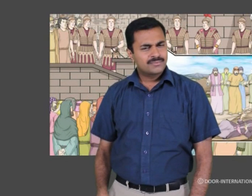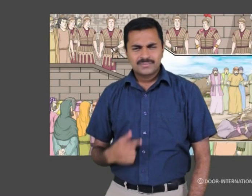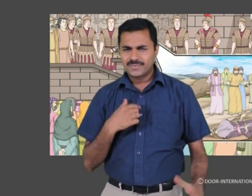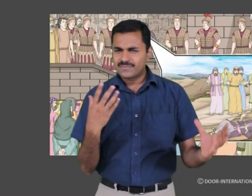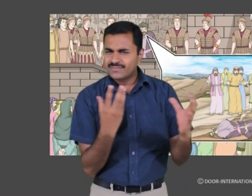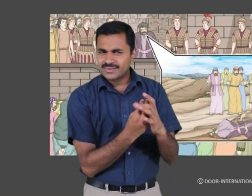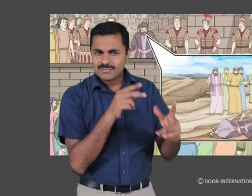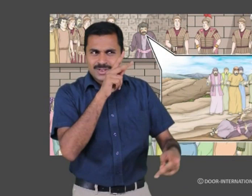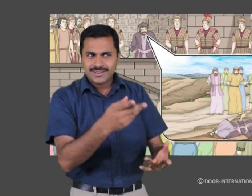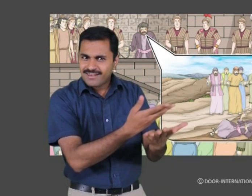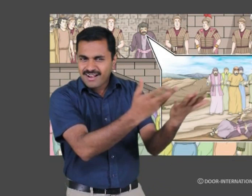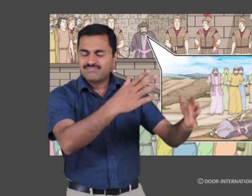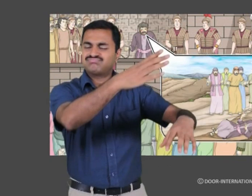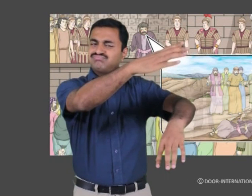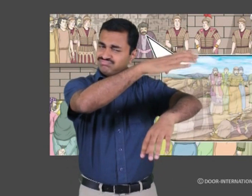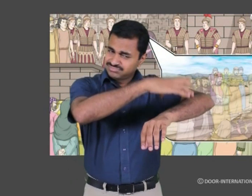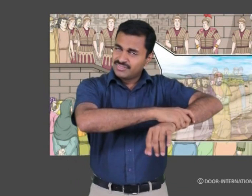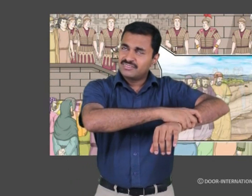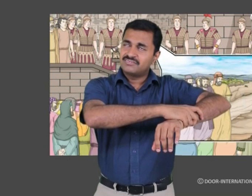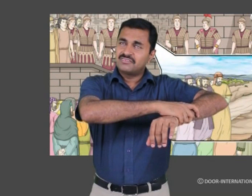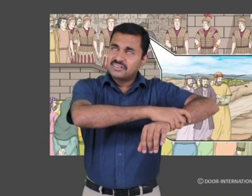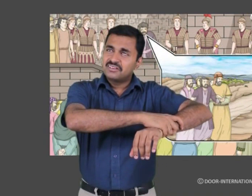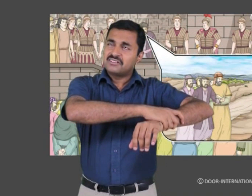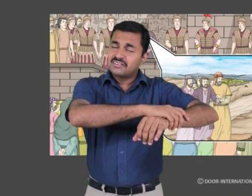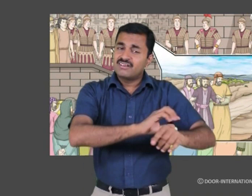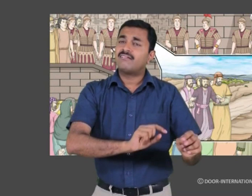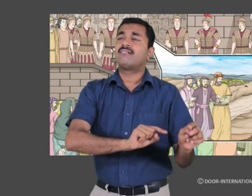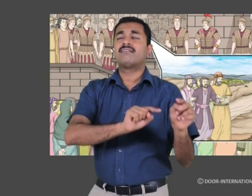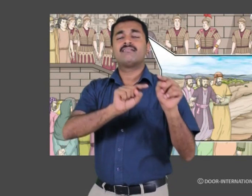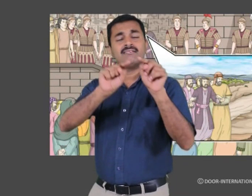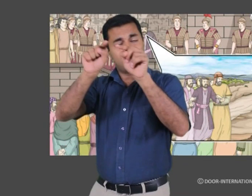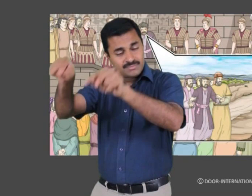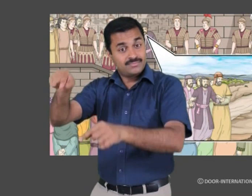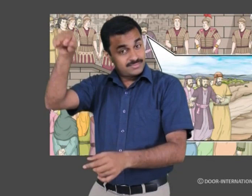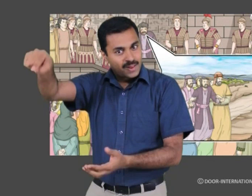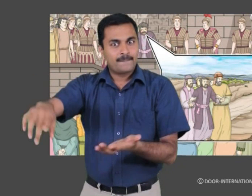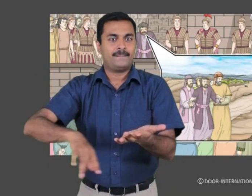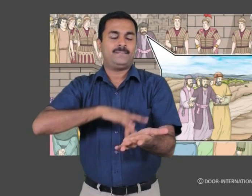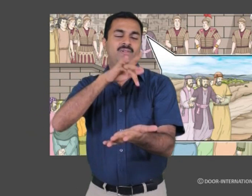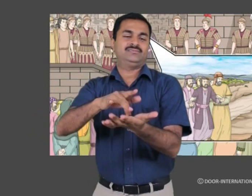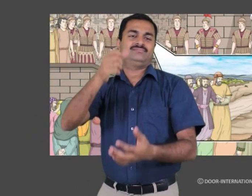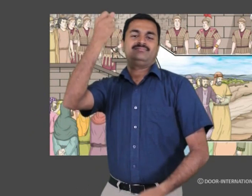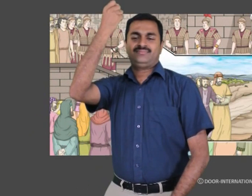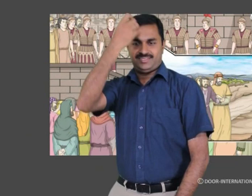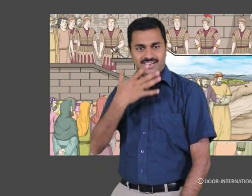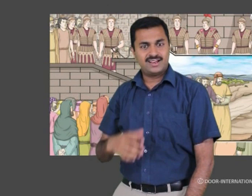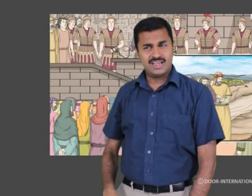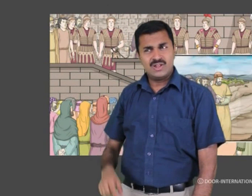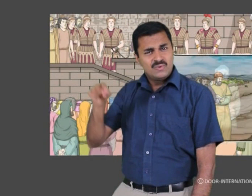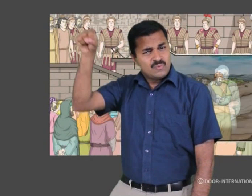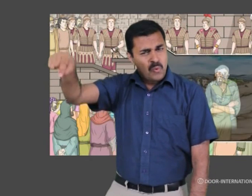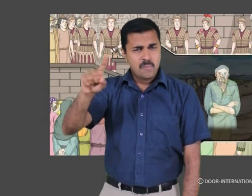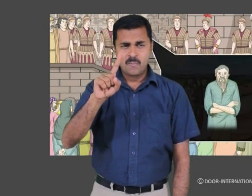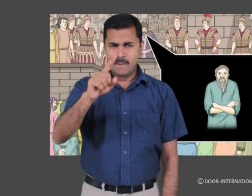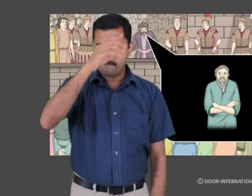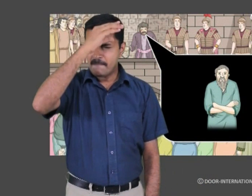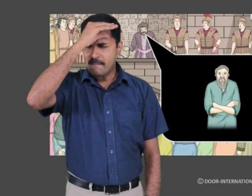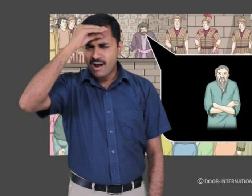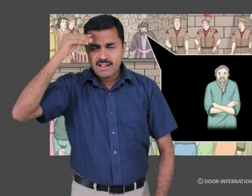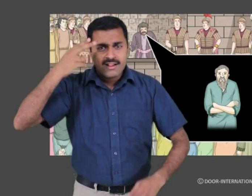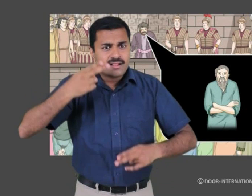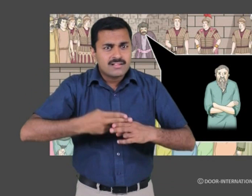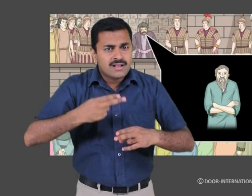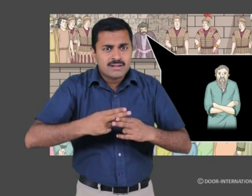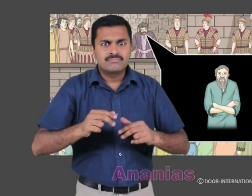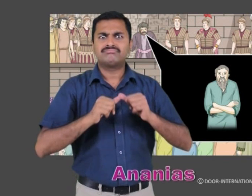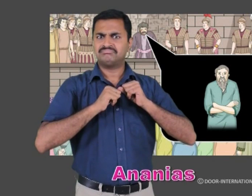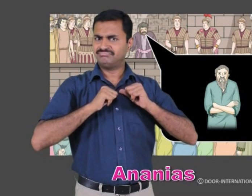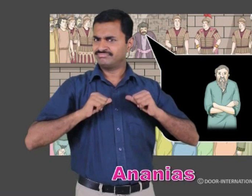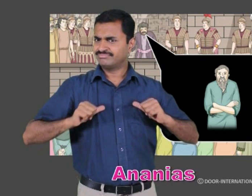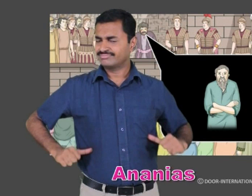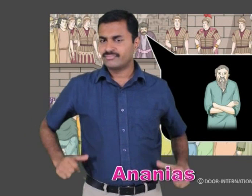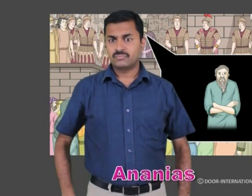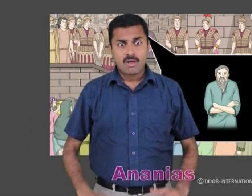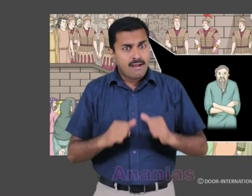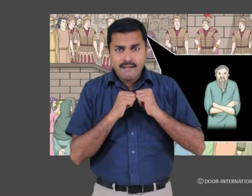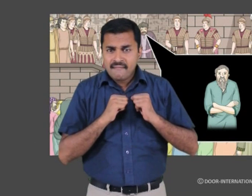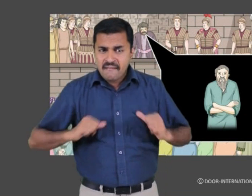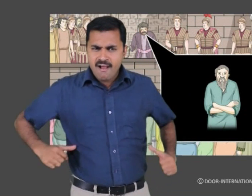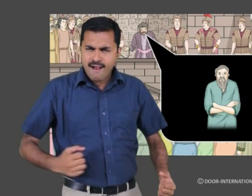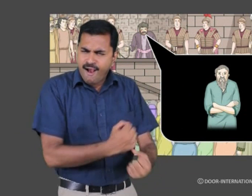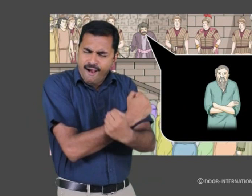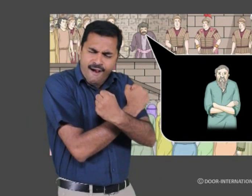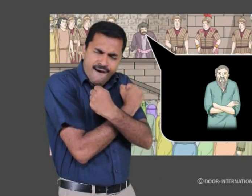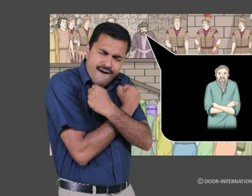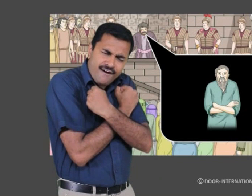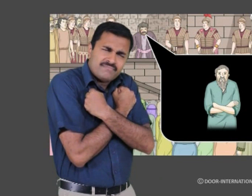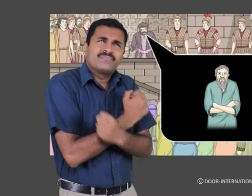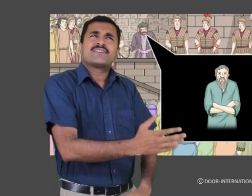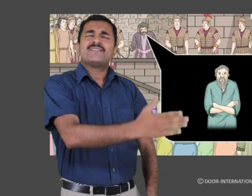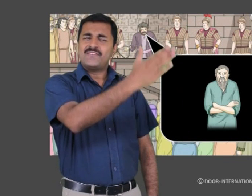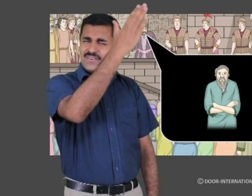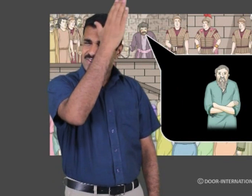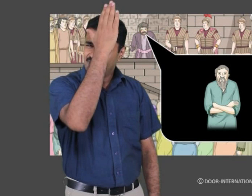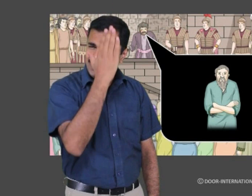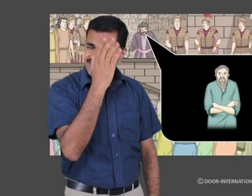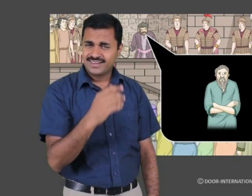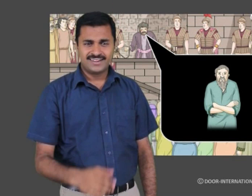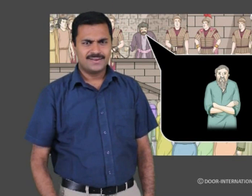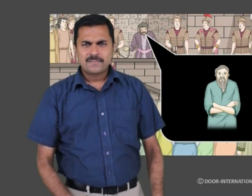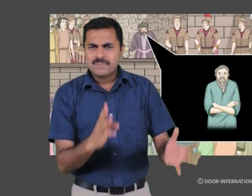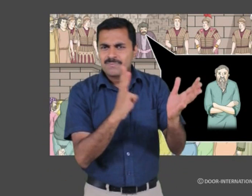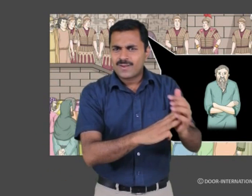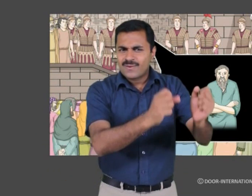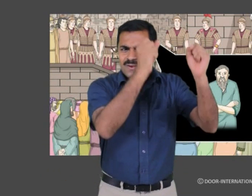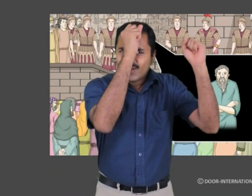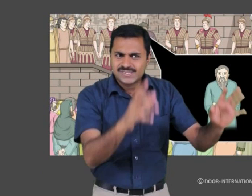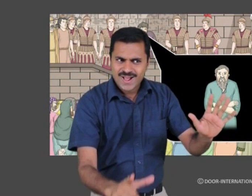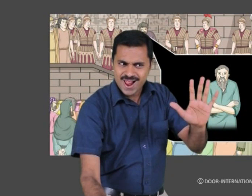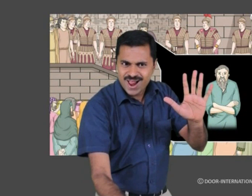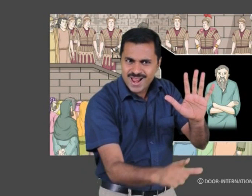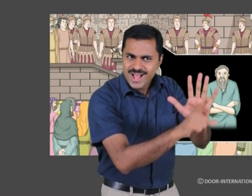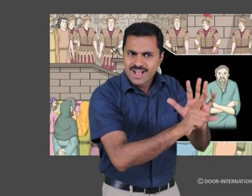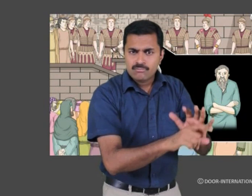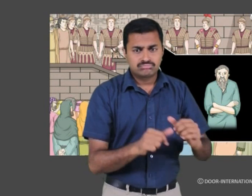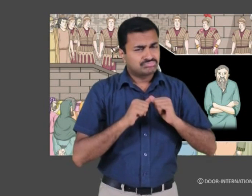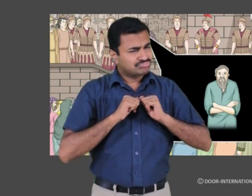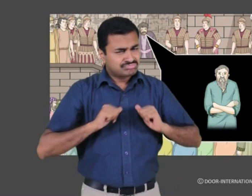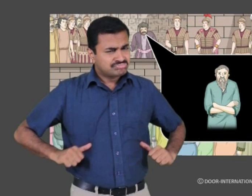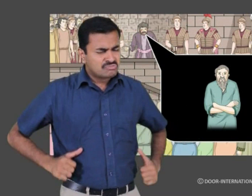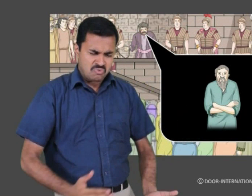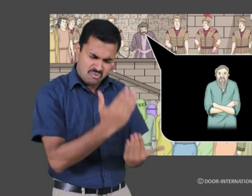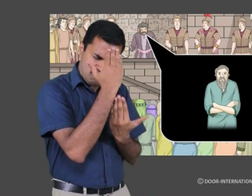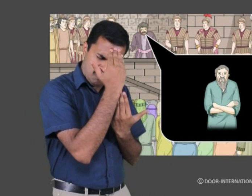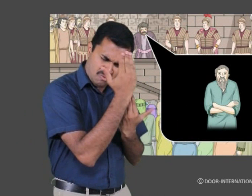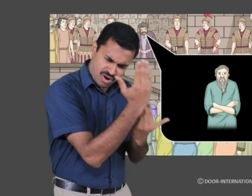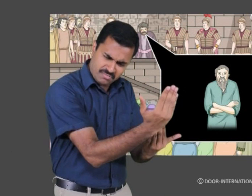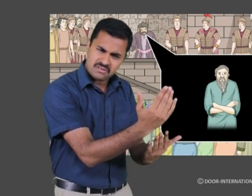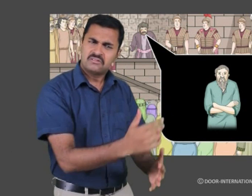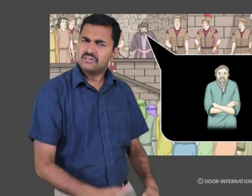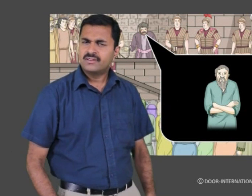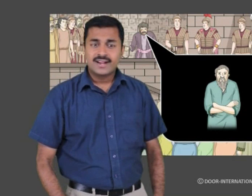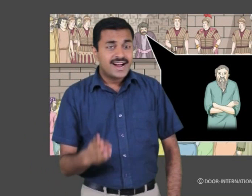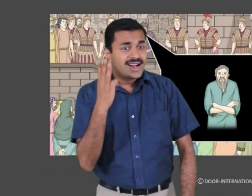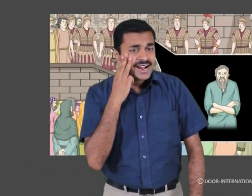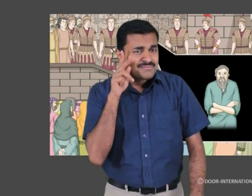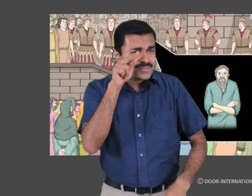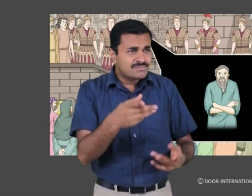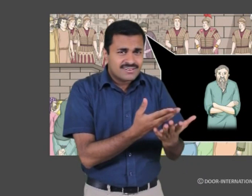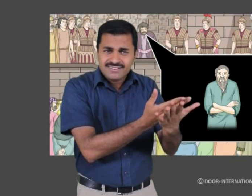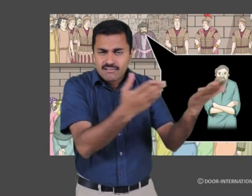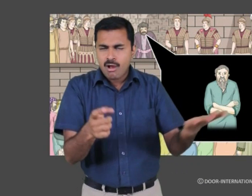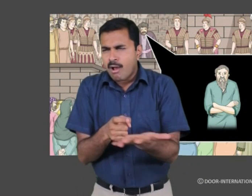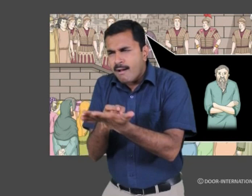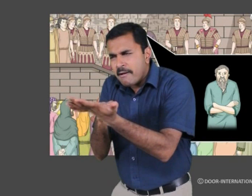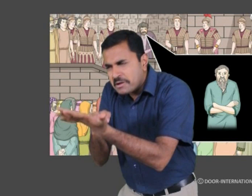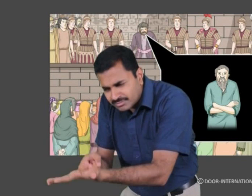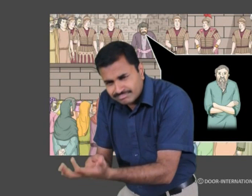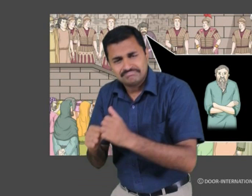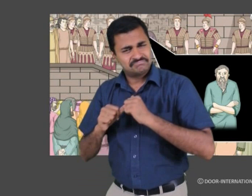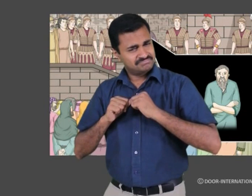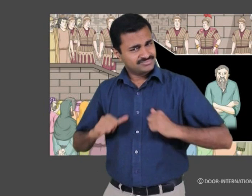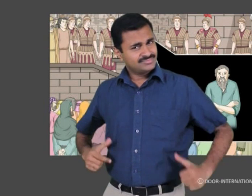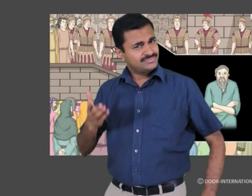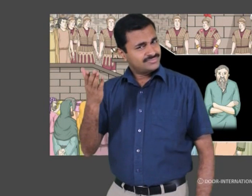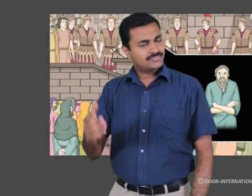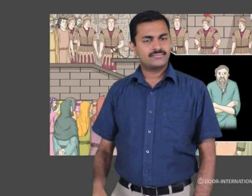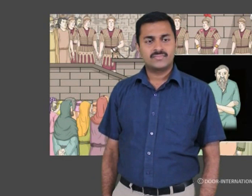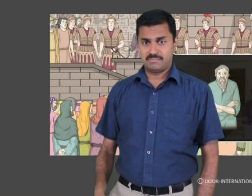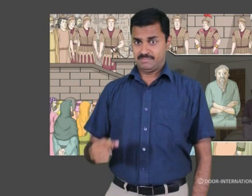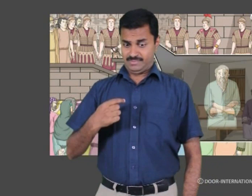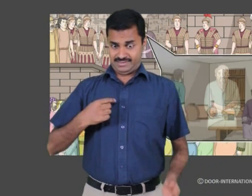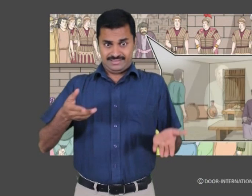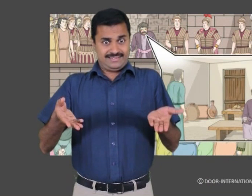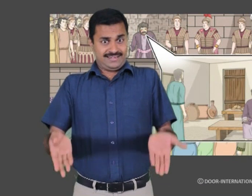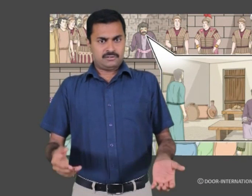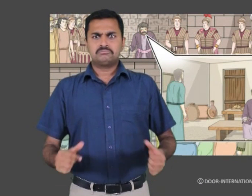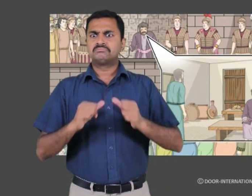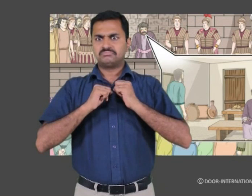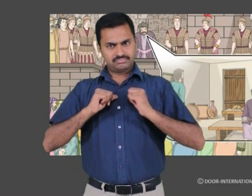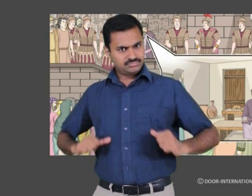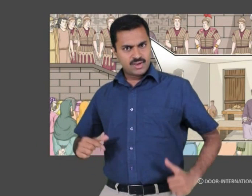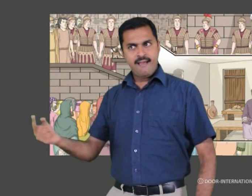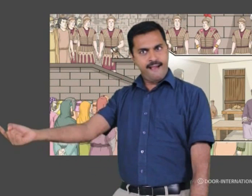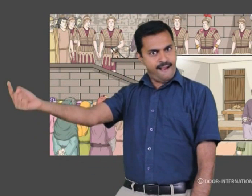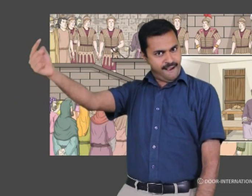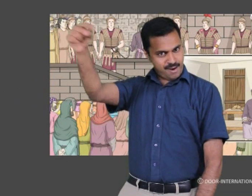Because the brilliance of the light had blinded me, my companions led me by the hand into Damascus.